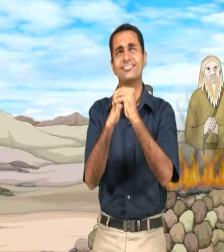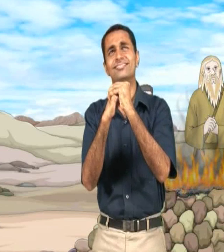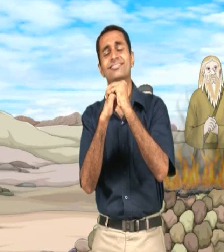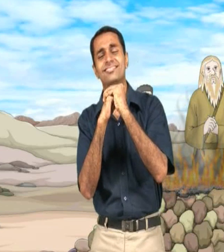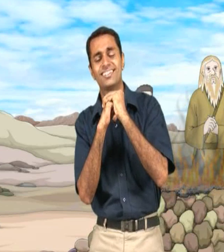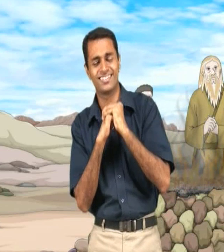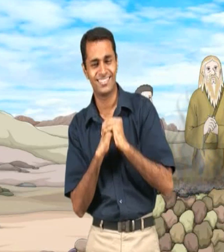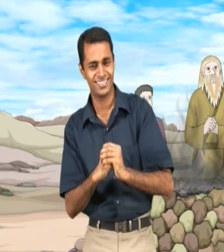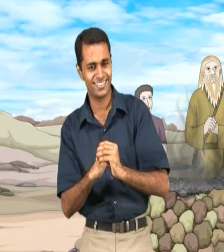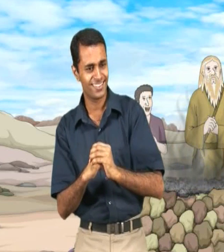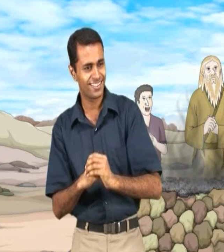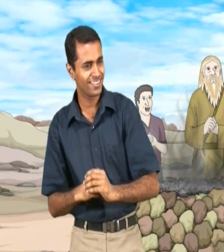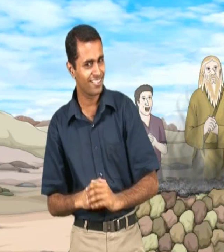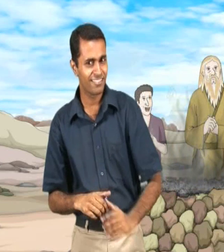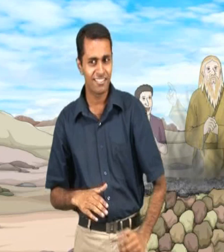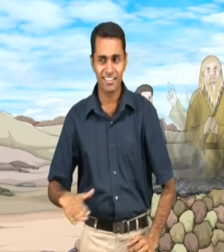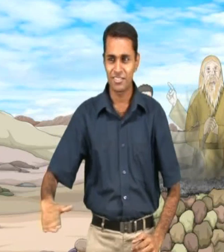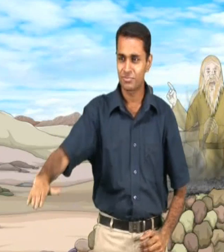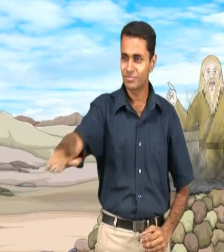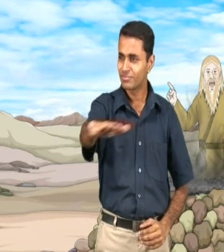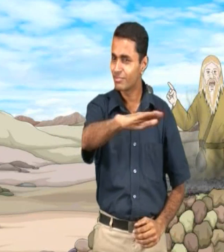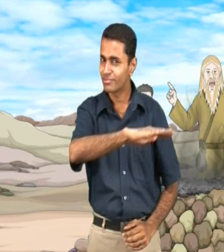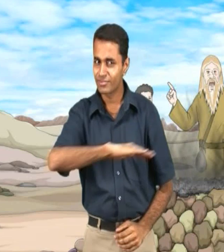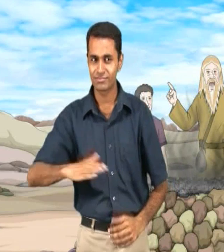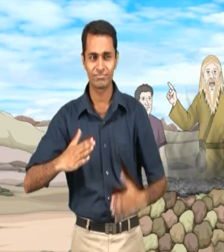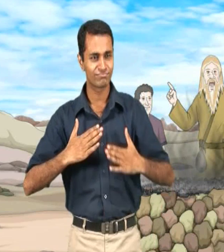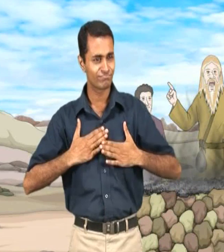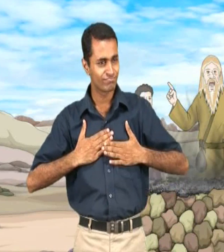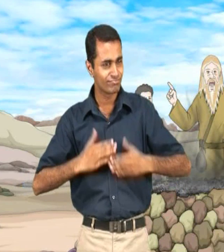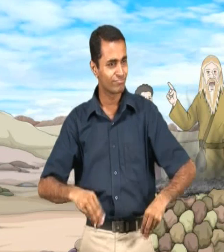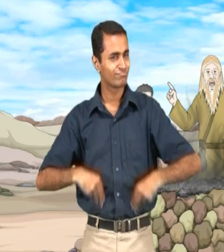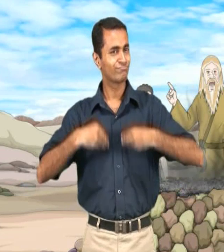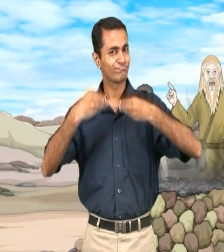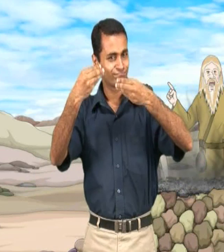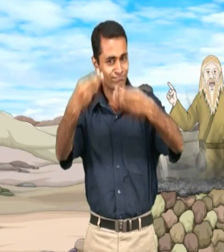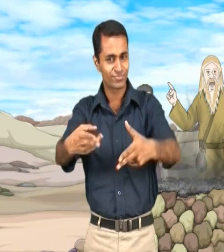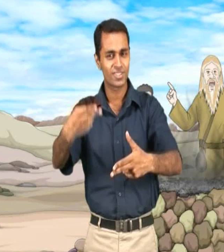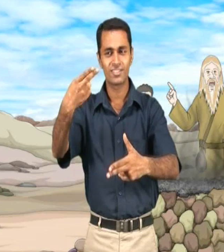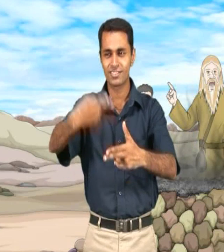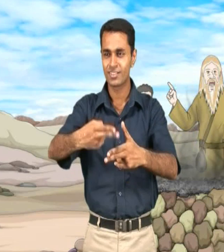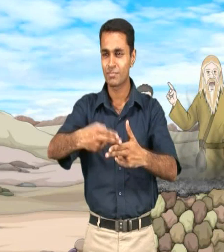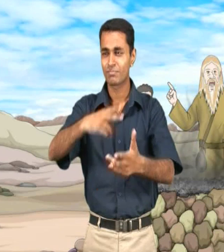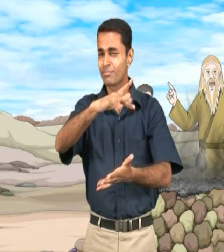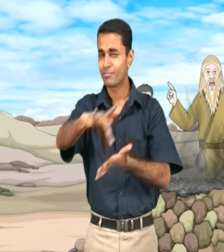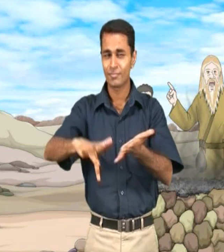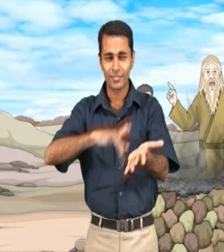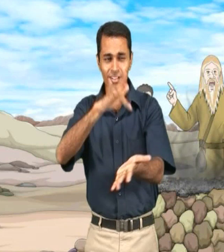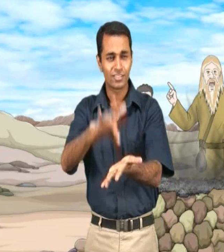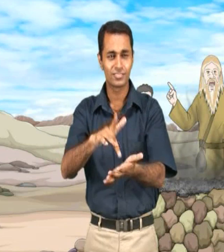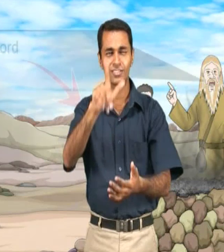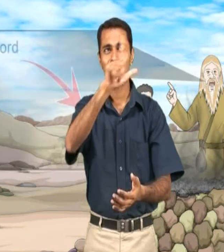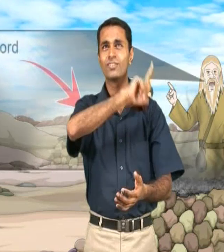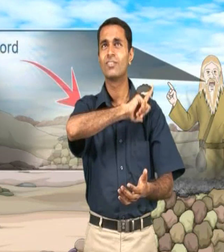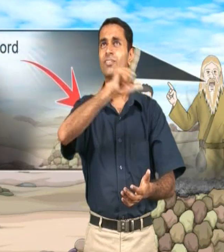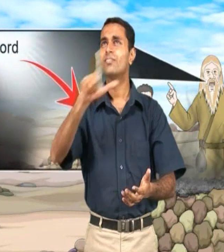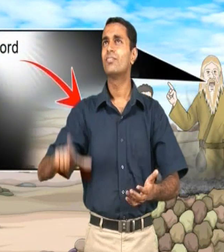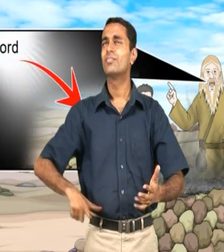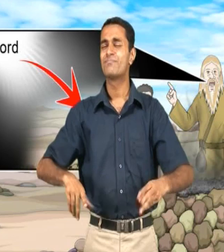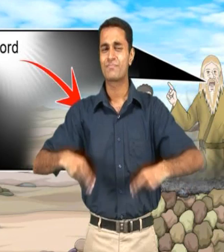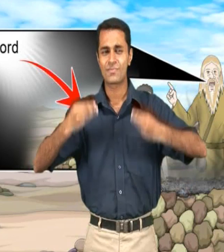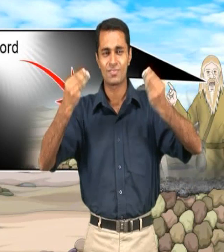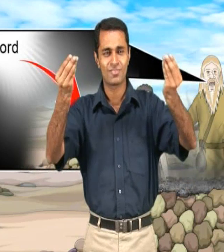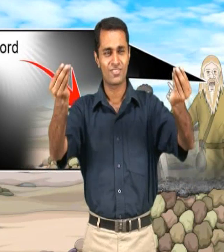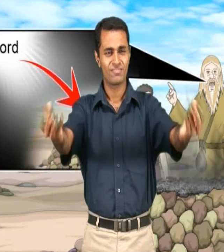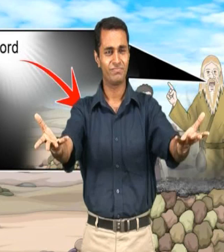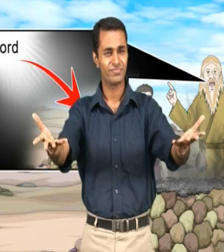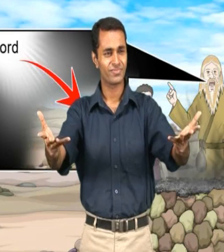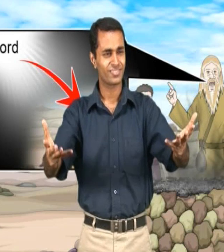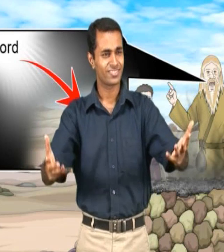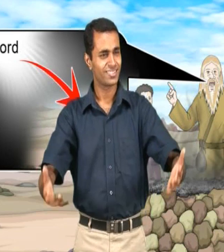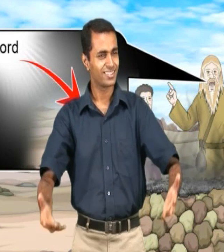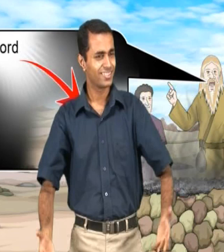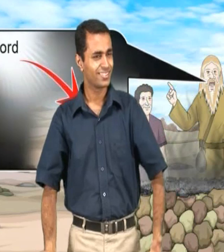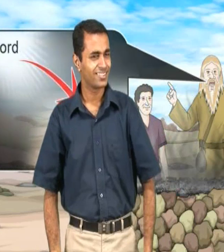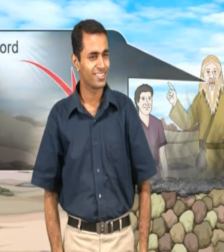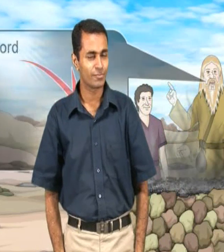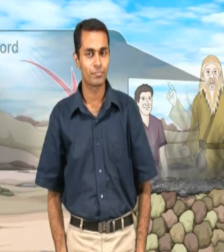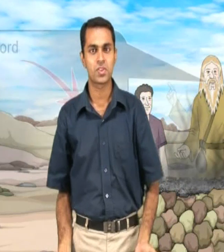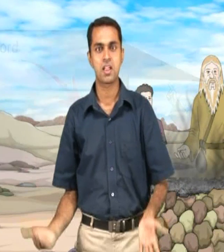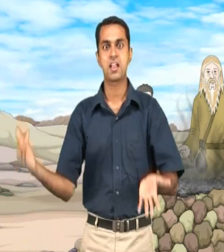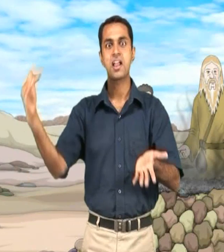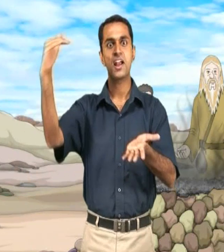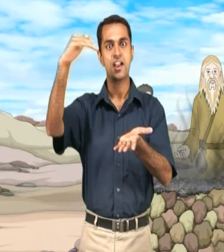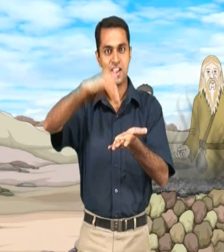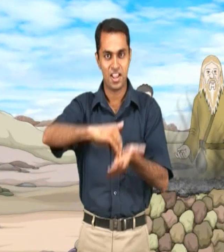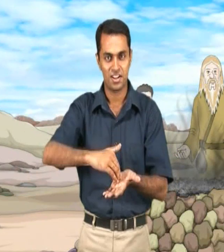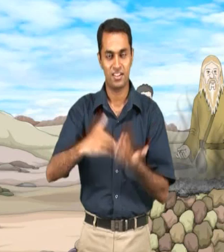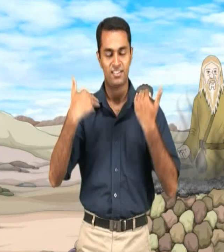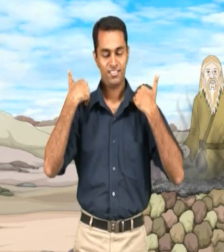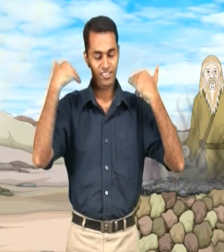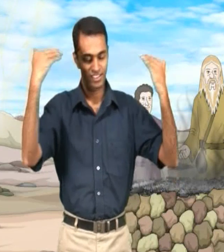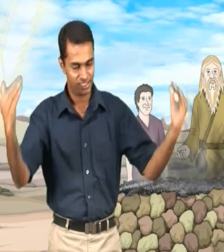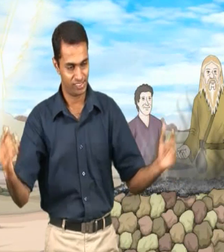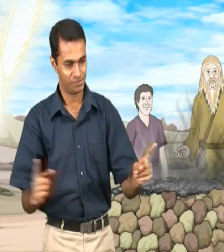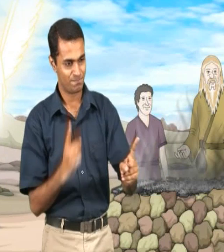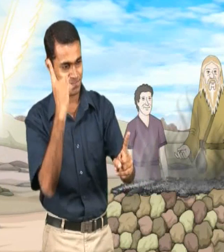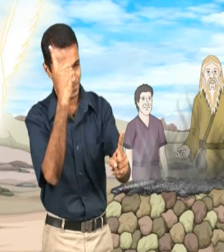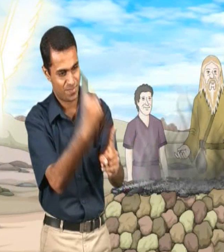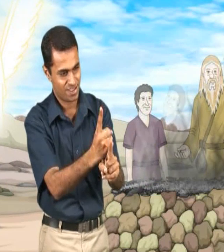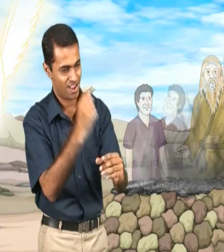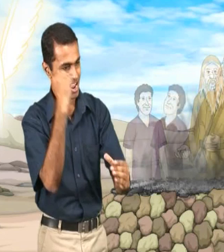And Abraham called that place The LORD Will Provide. So to this day it is said, “On the mountain of the LORD it will be provided.”